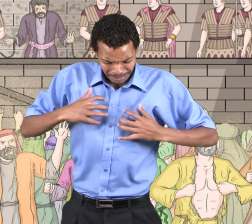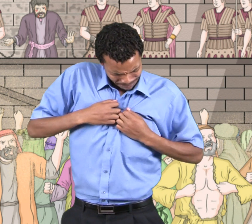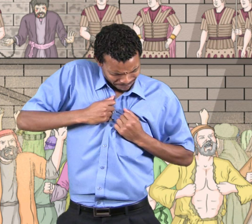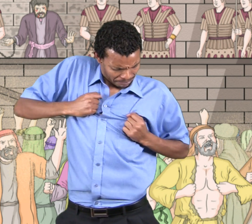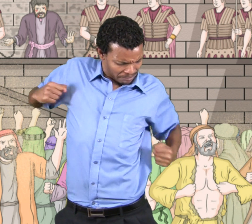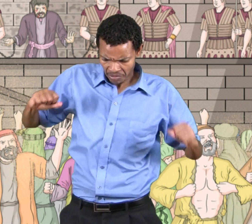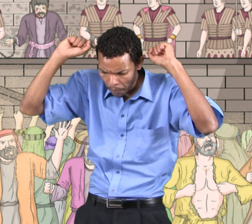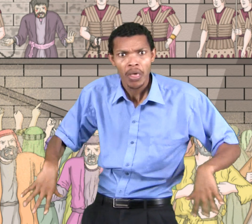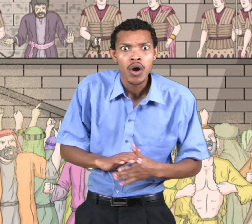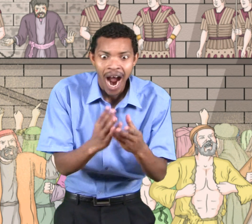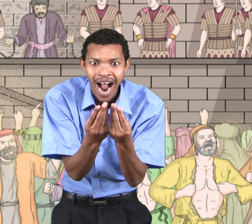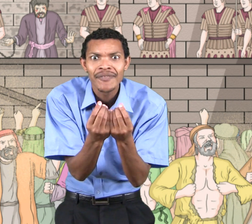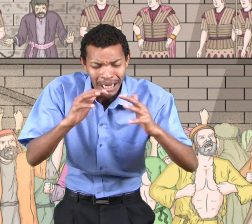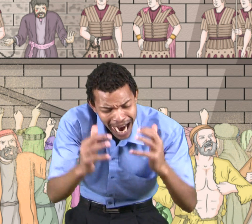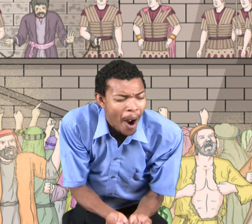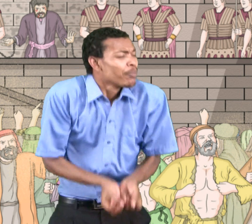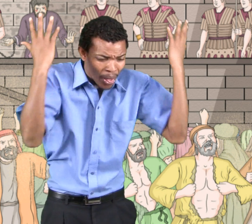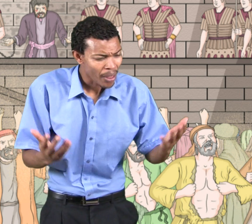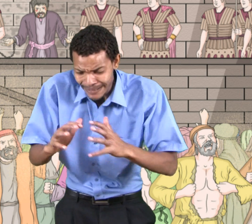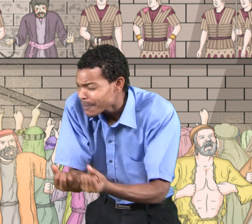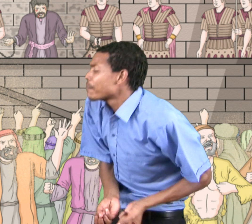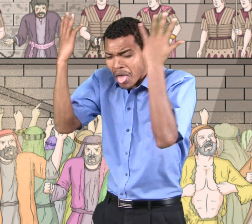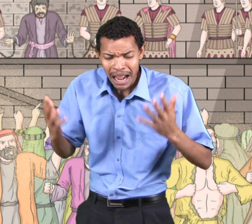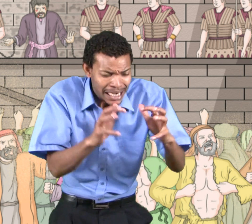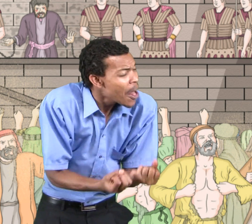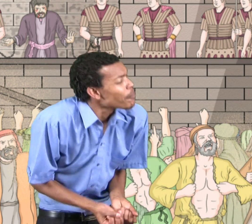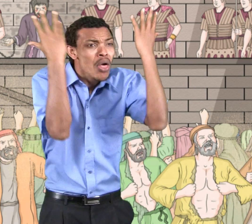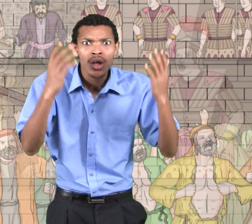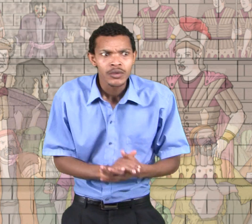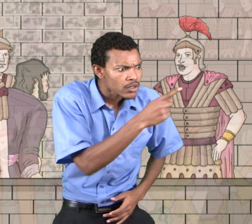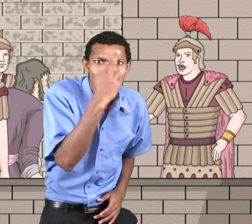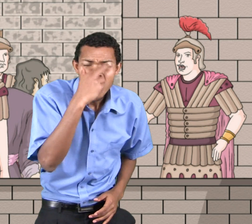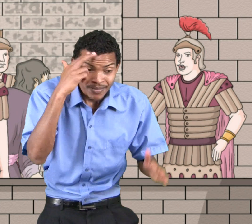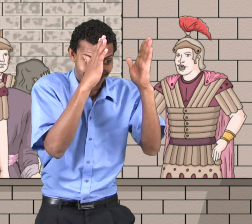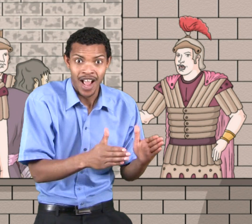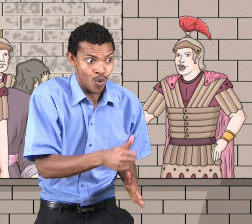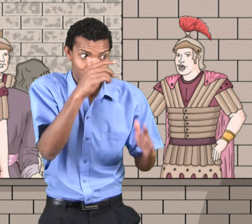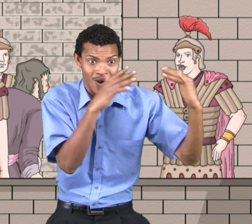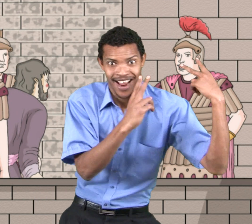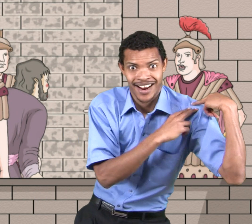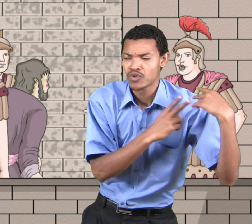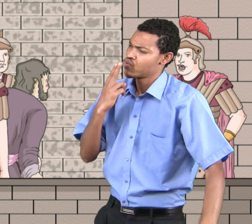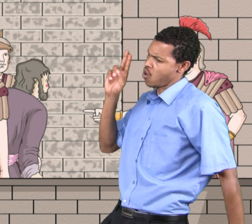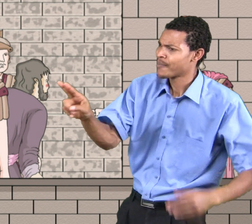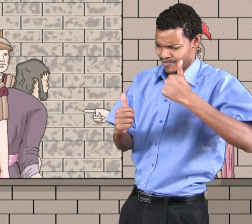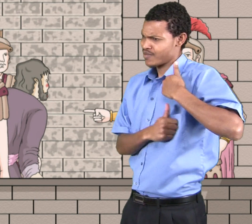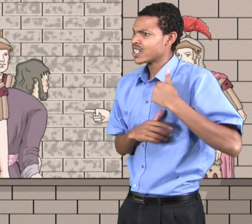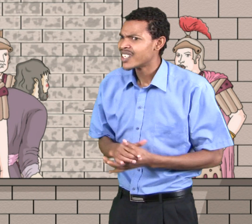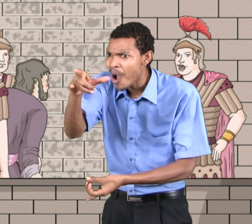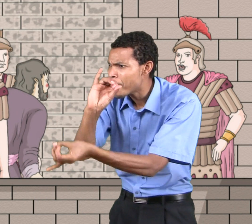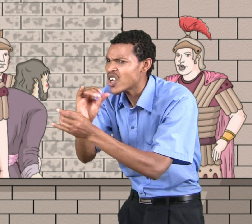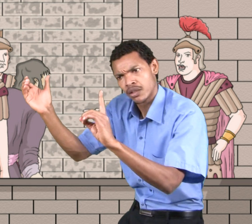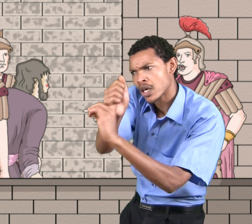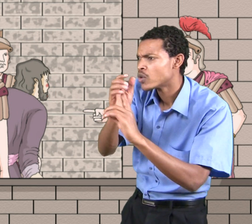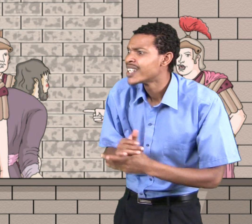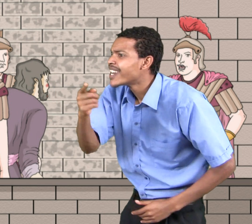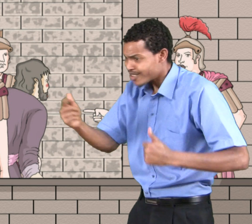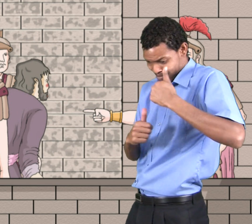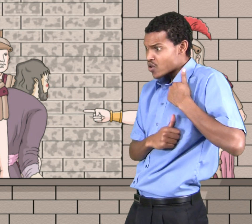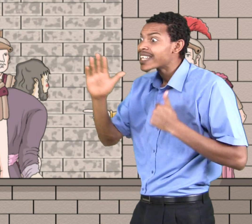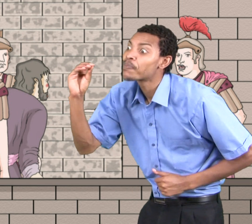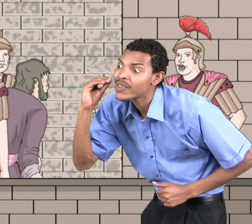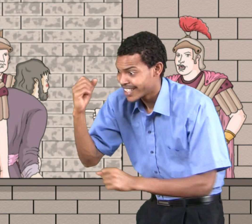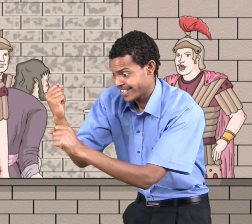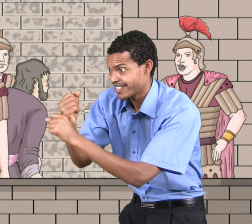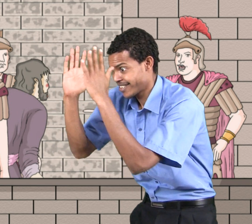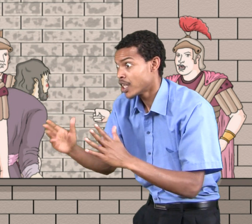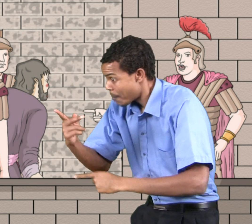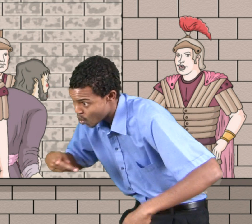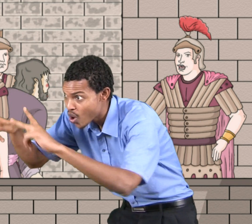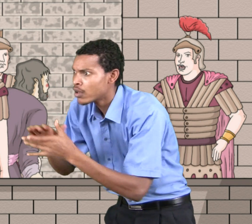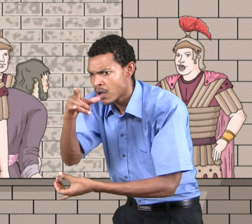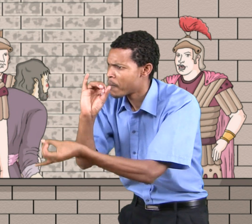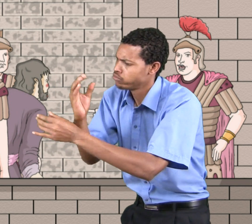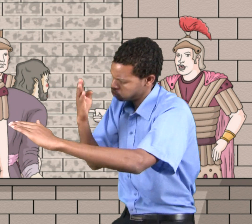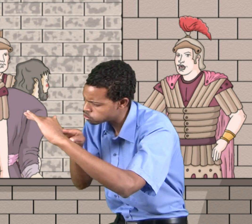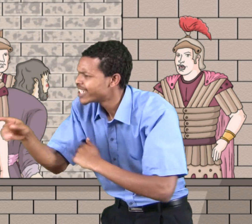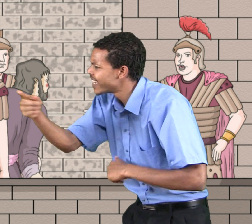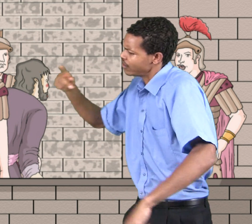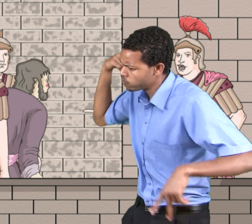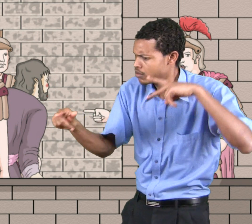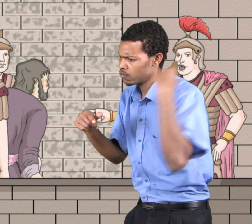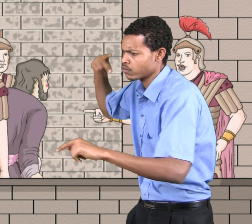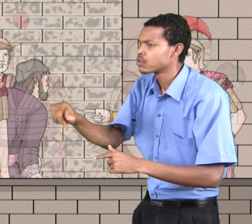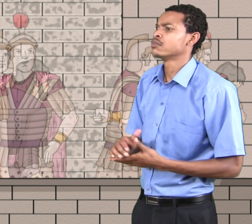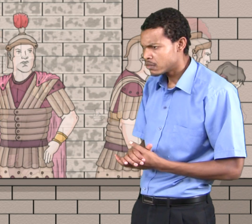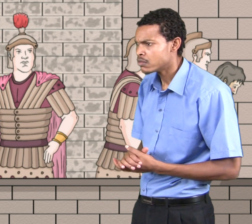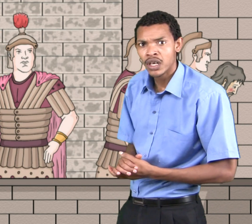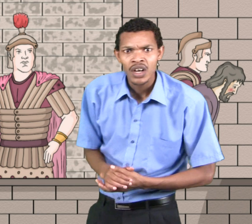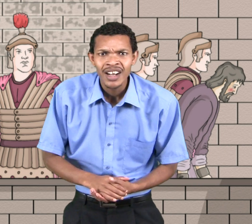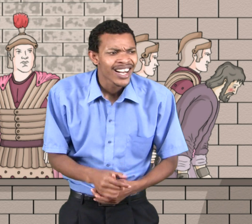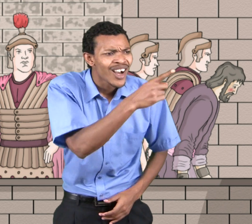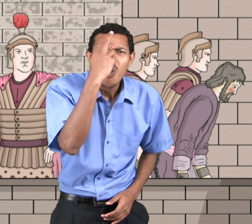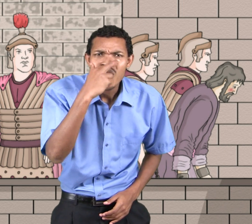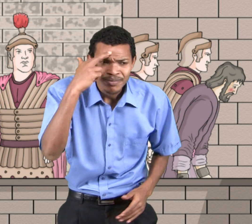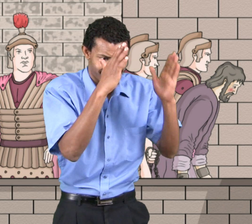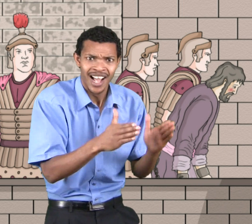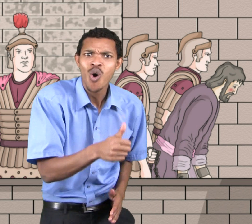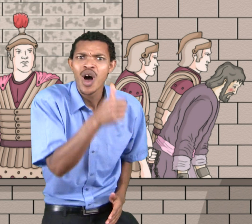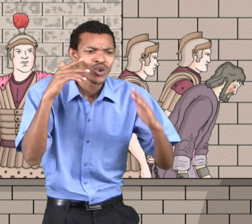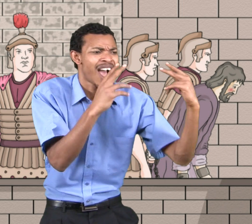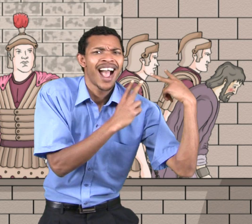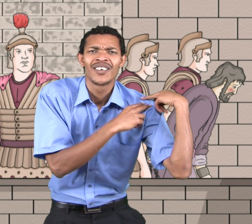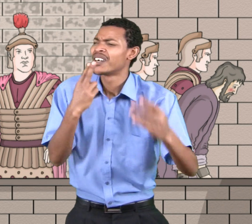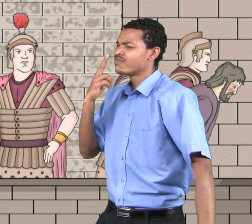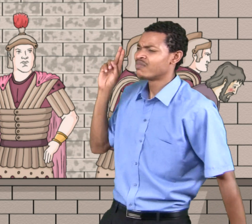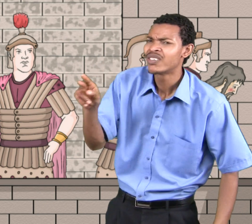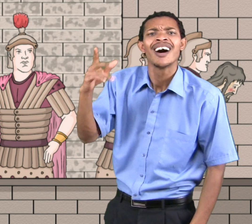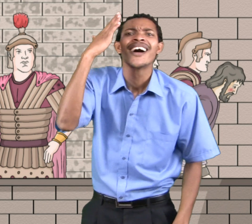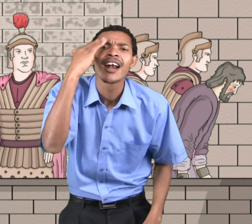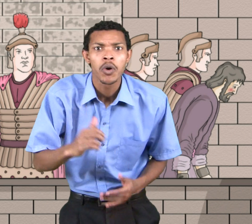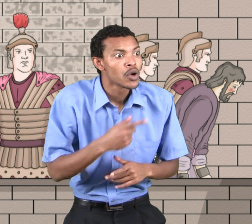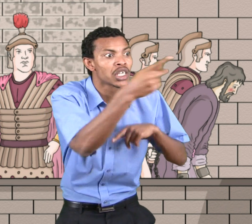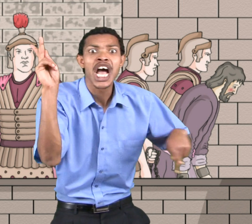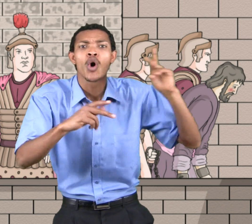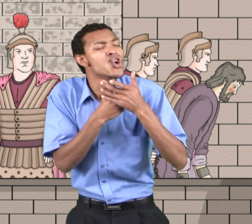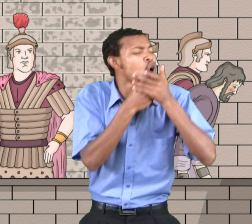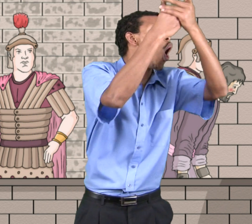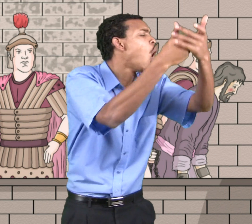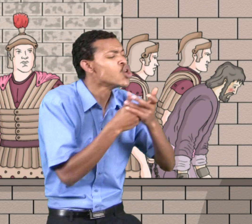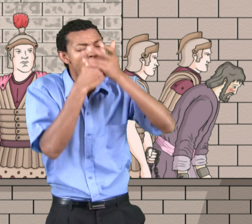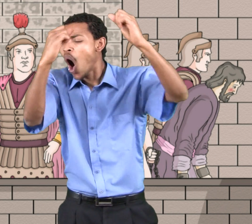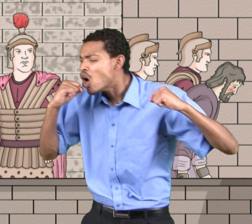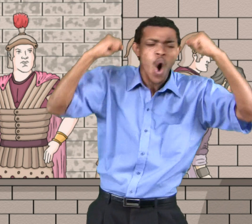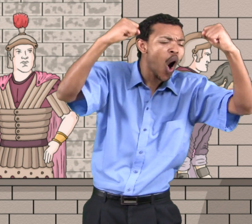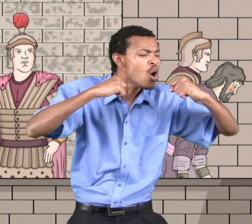As they were shouting and throwing off their cloaks and tossing dust into the air, the commander ordered that Paul be brought into the barracks.